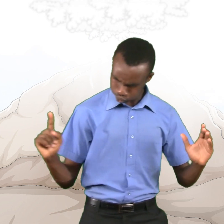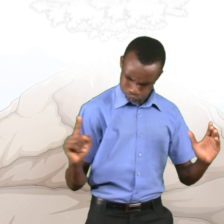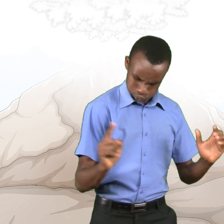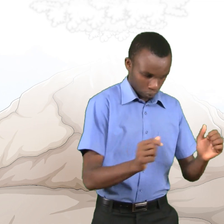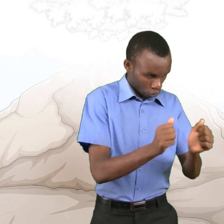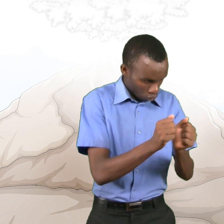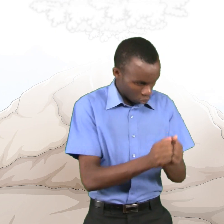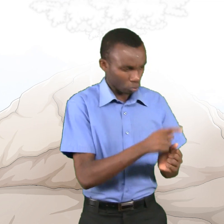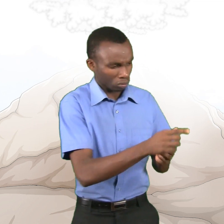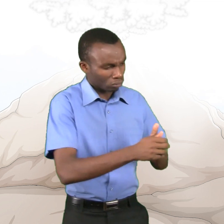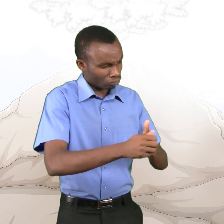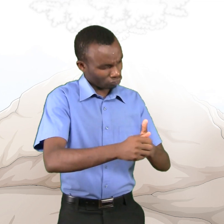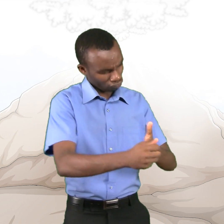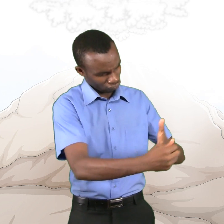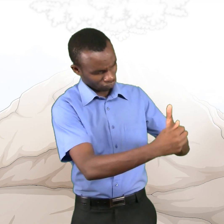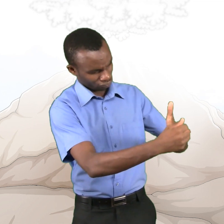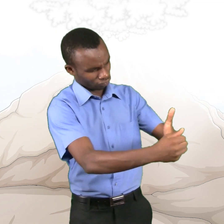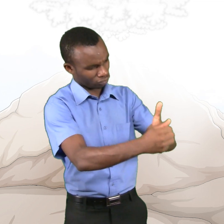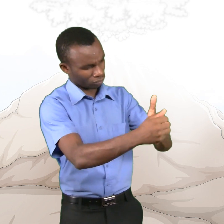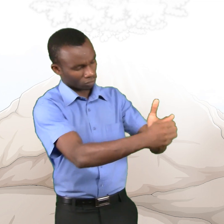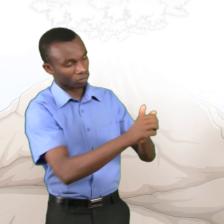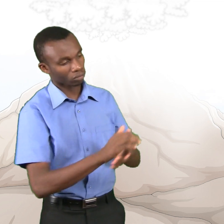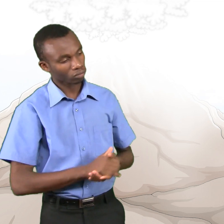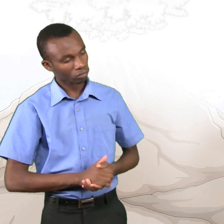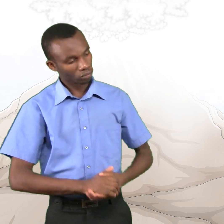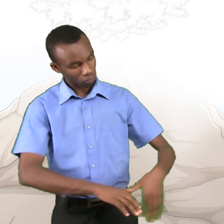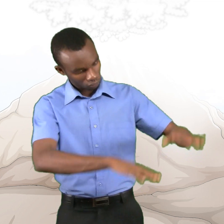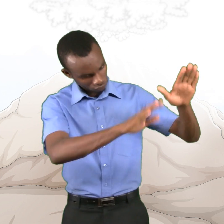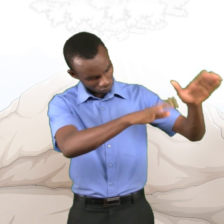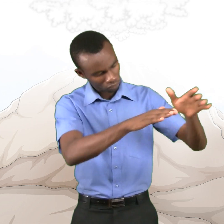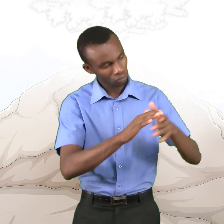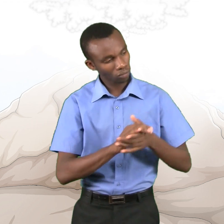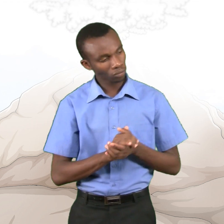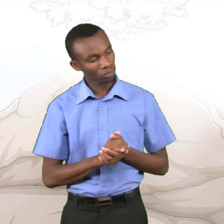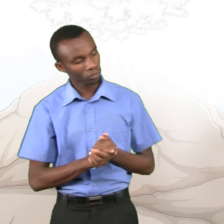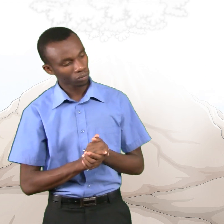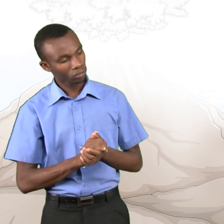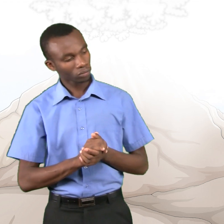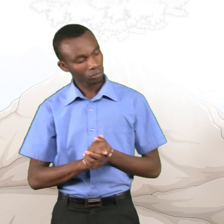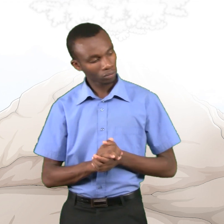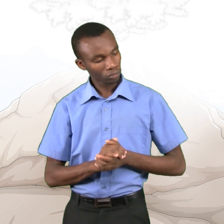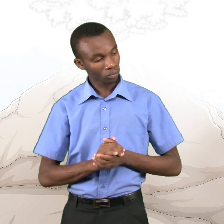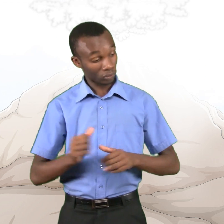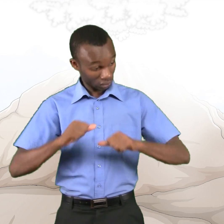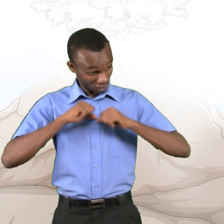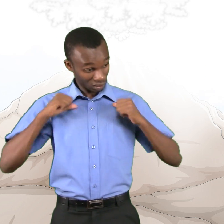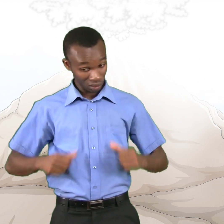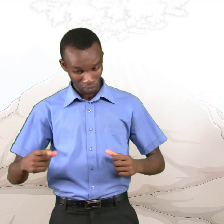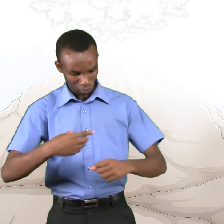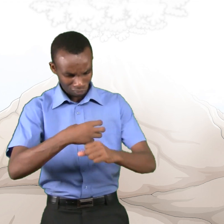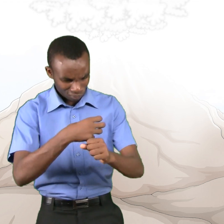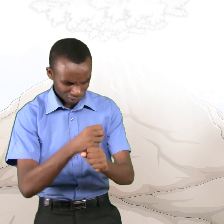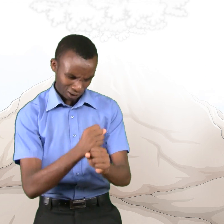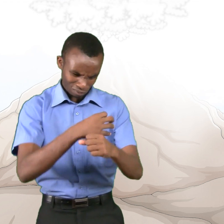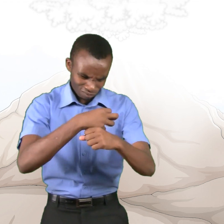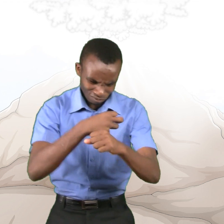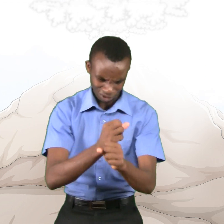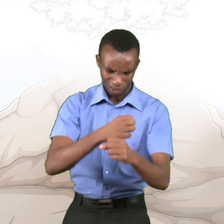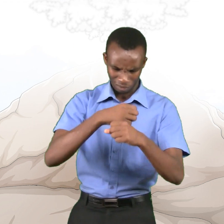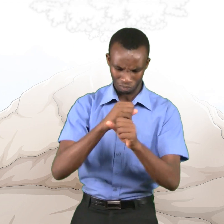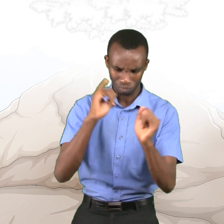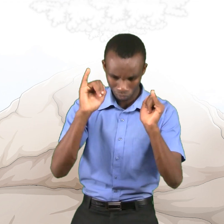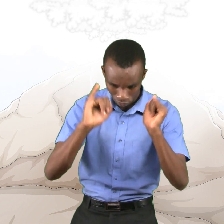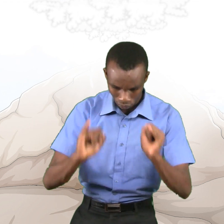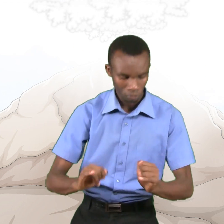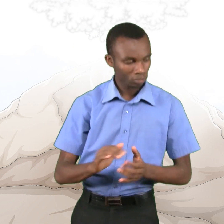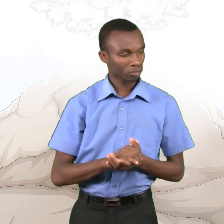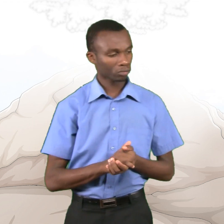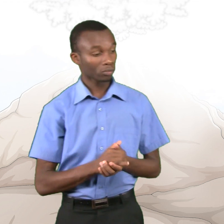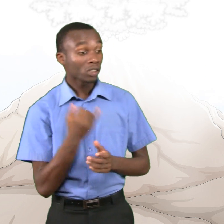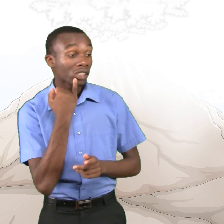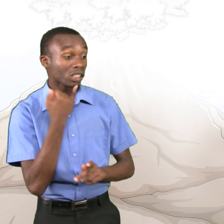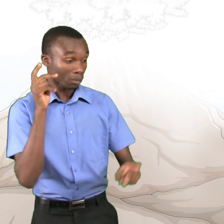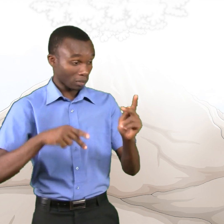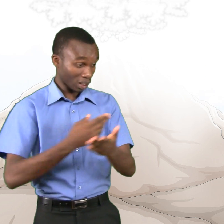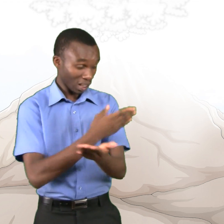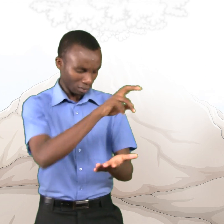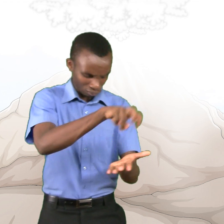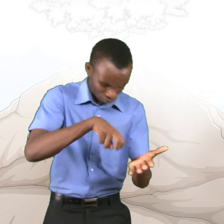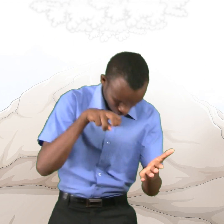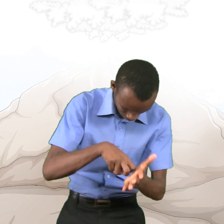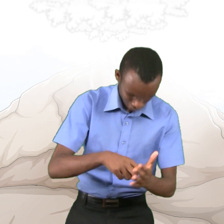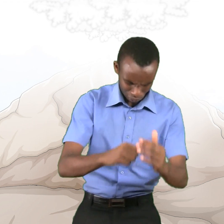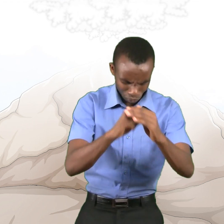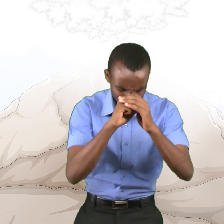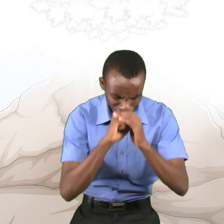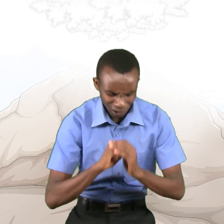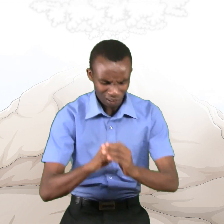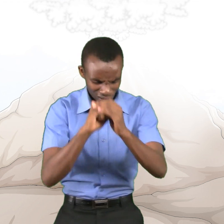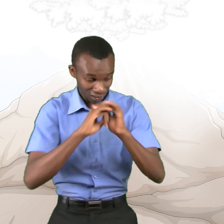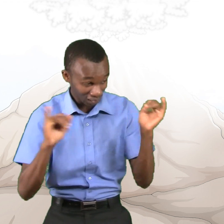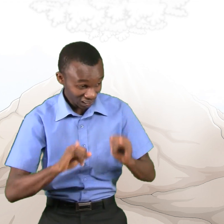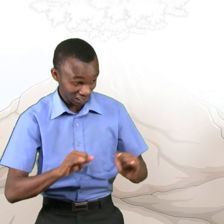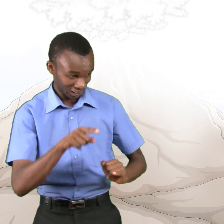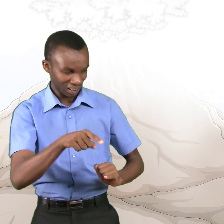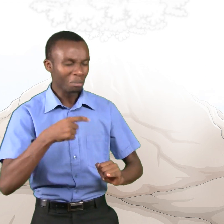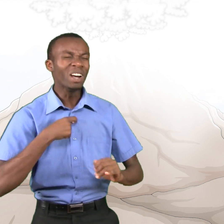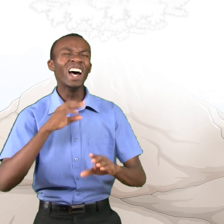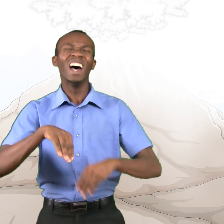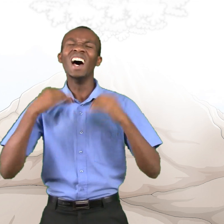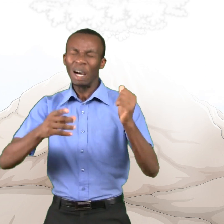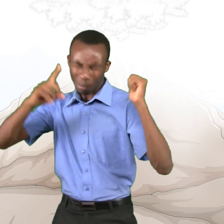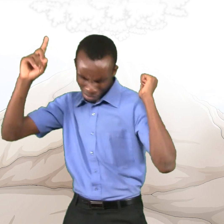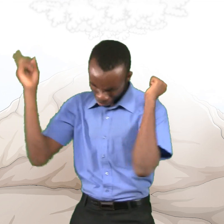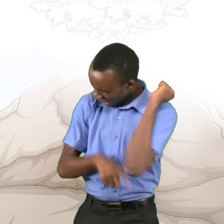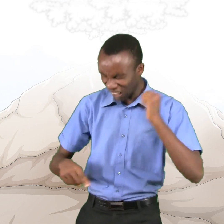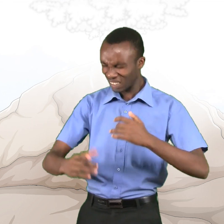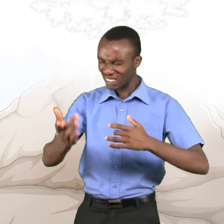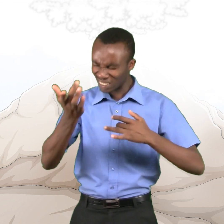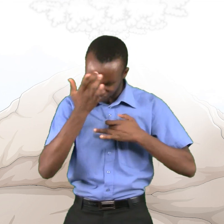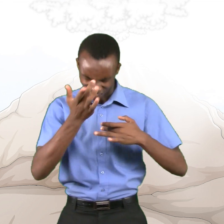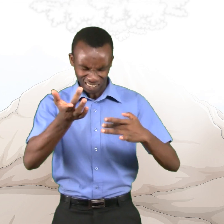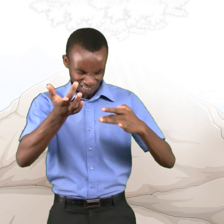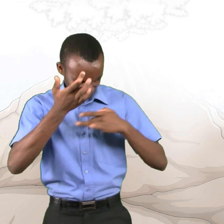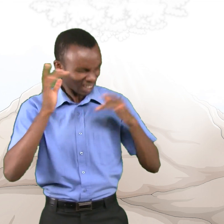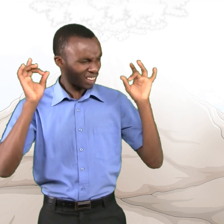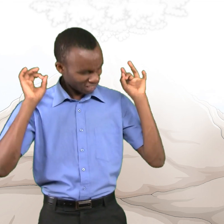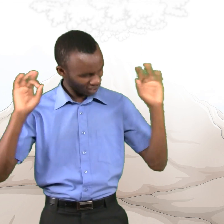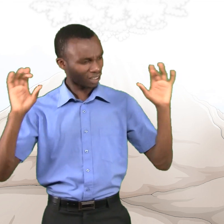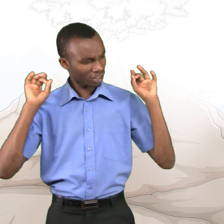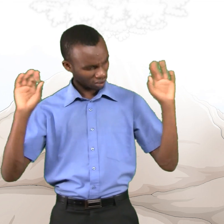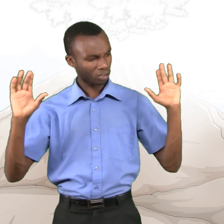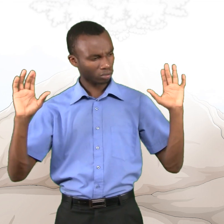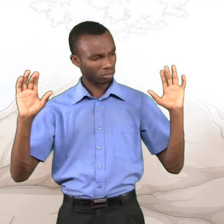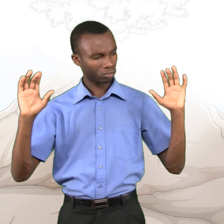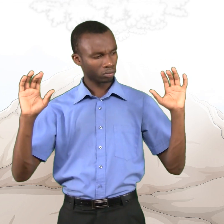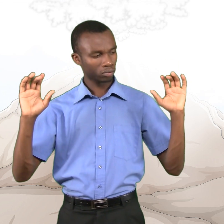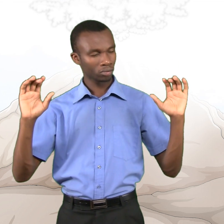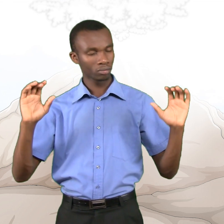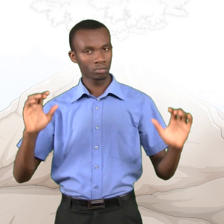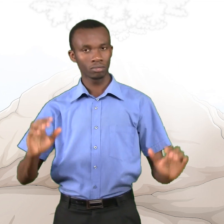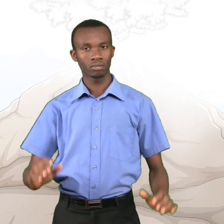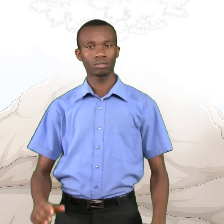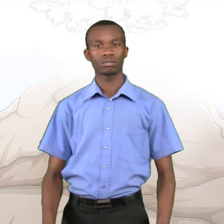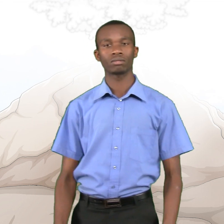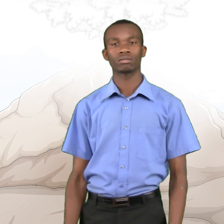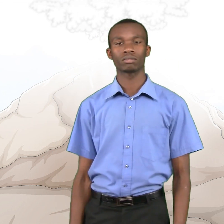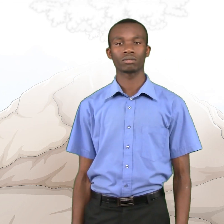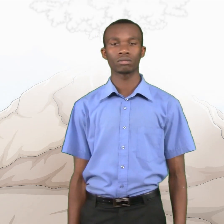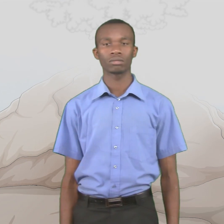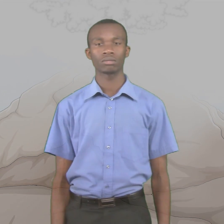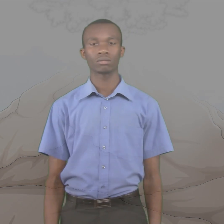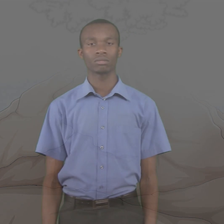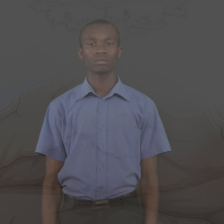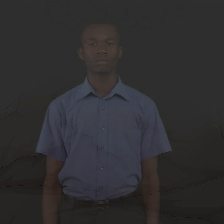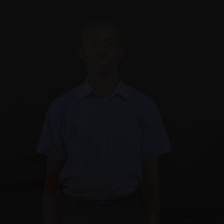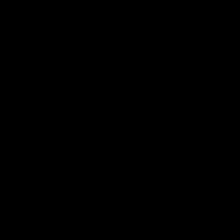And the LORD sent a plague on the people because of what they had done with the calf that Aaron had made.